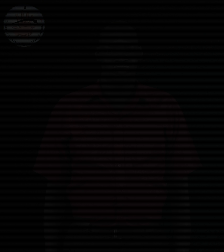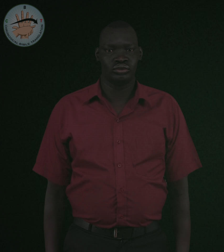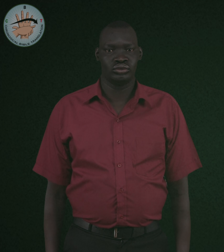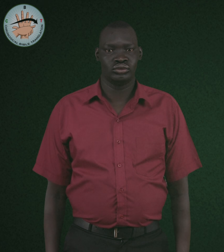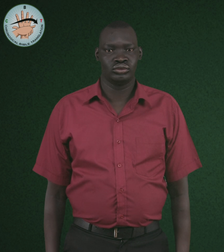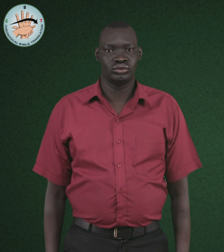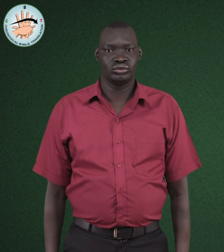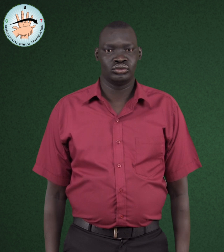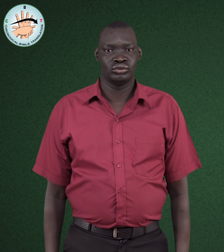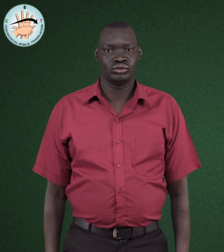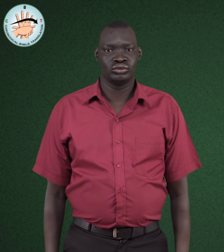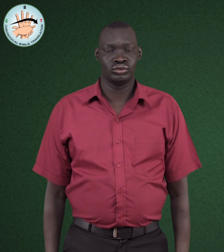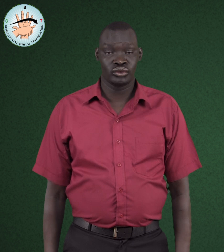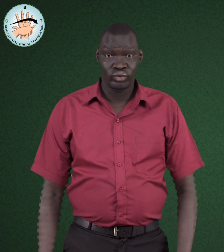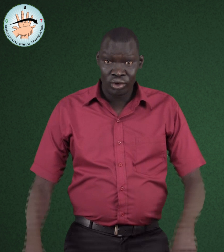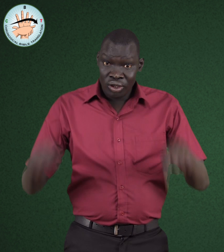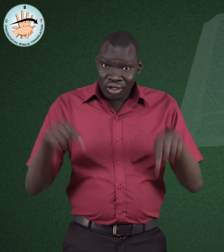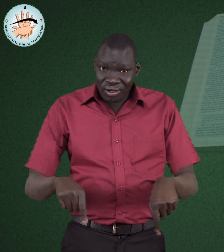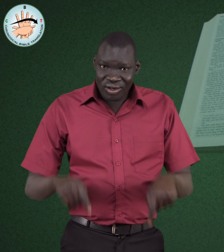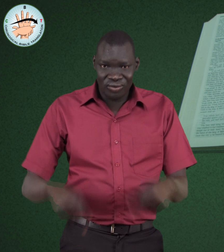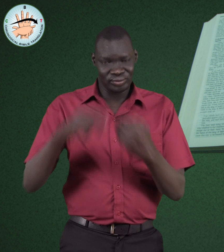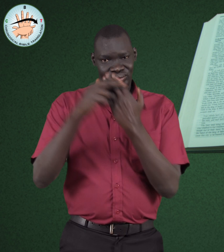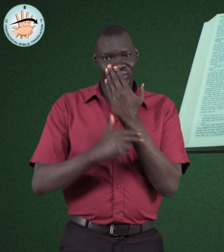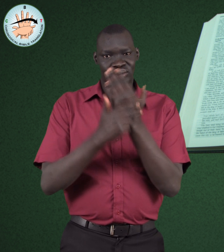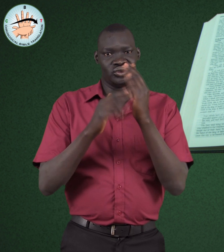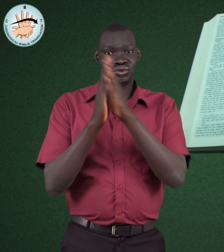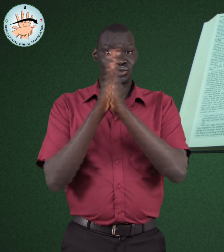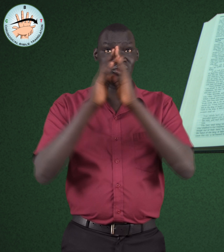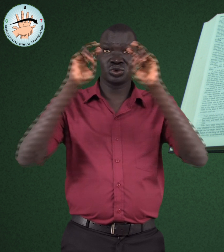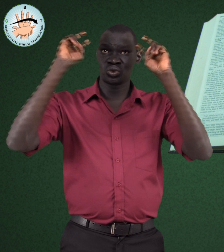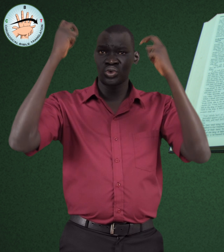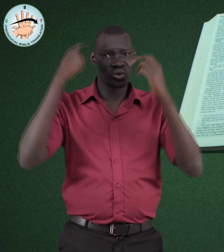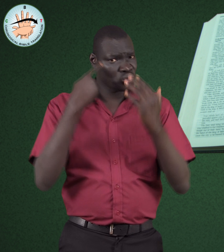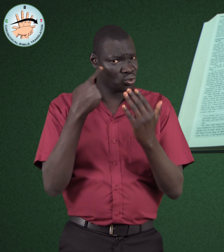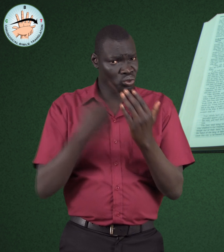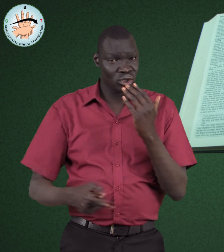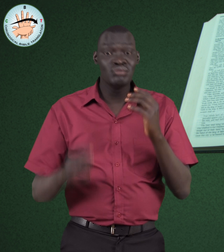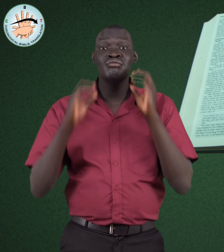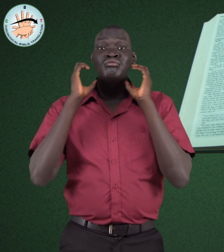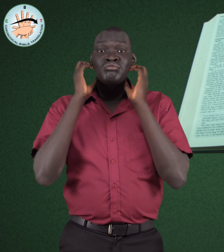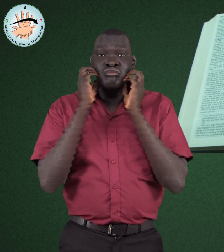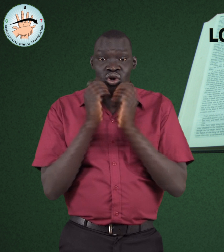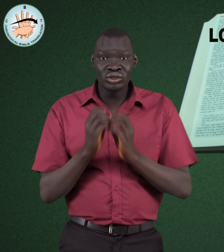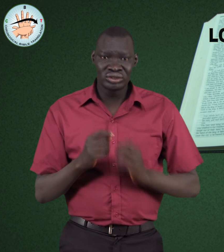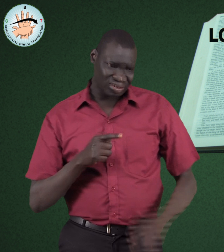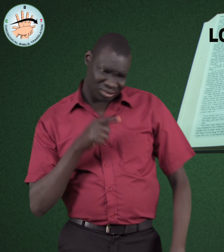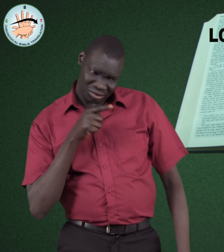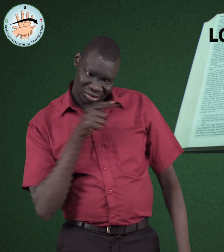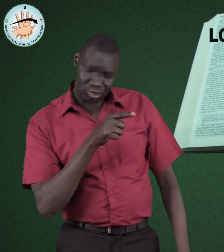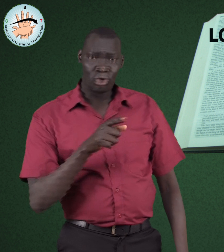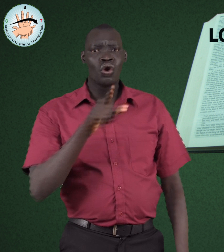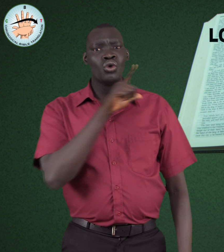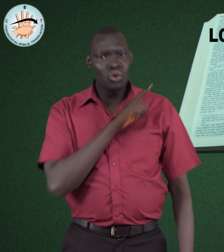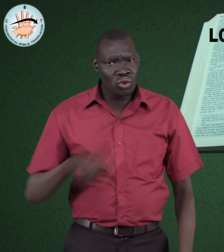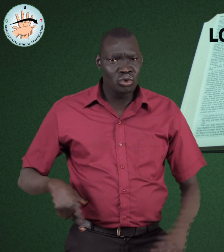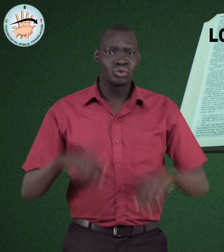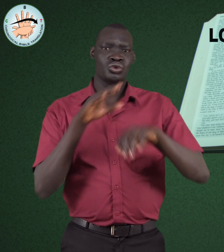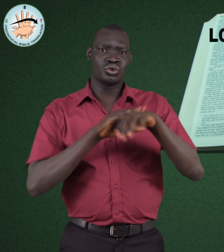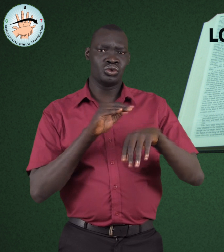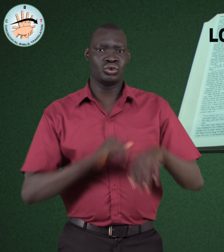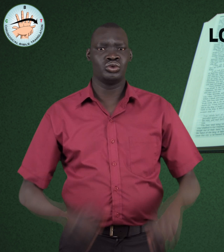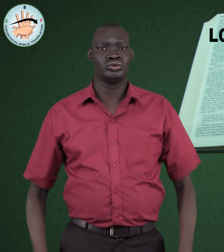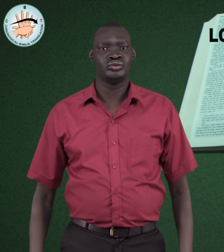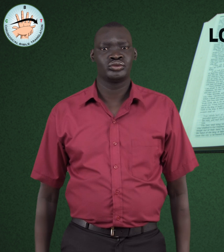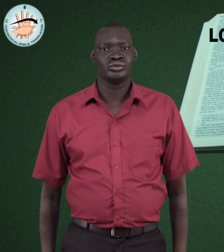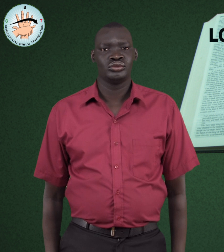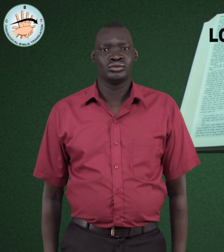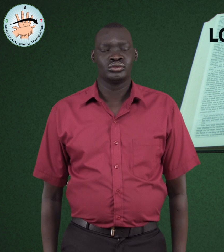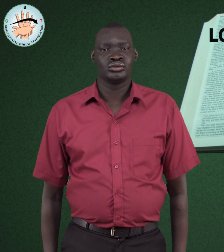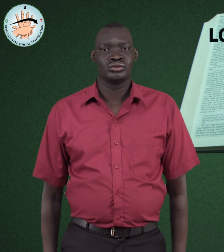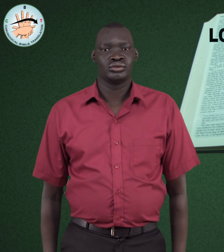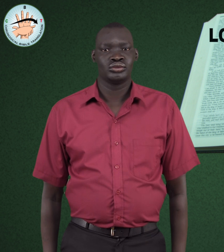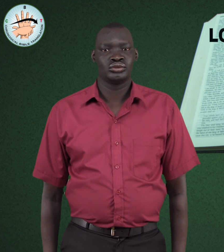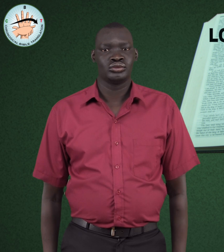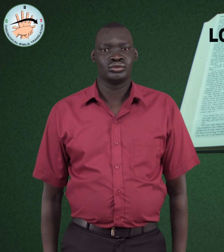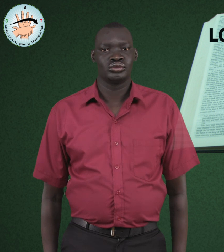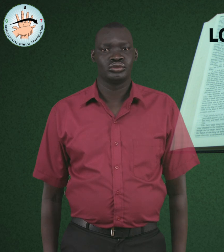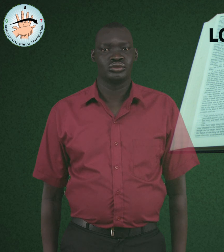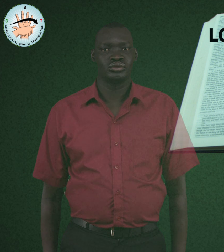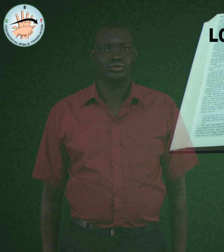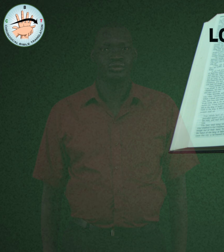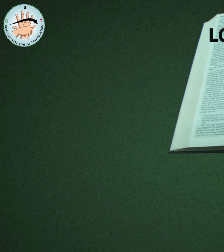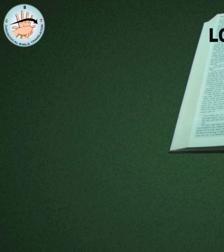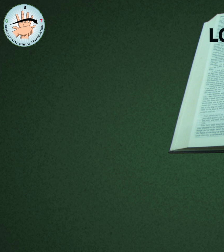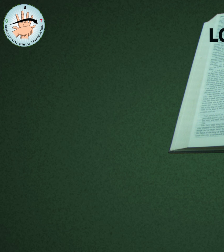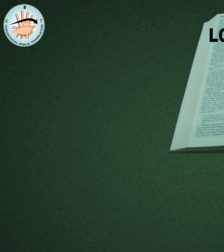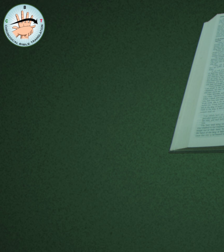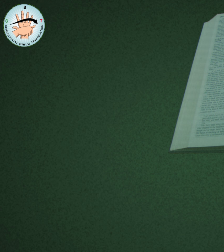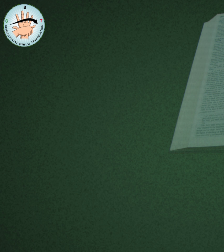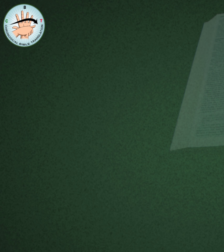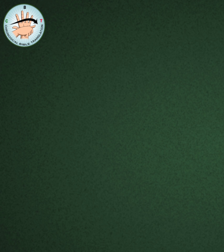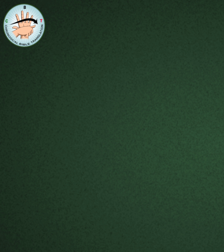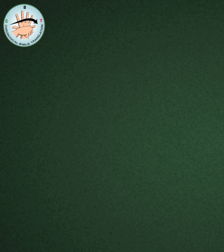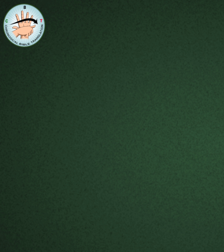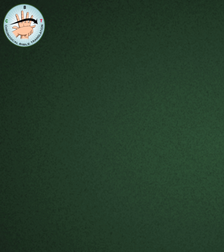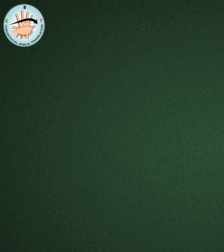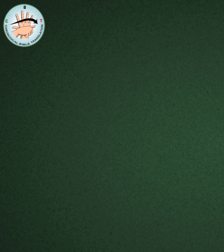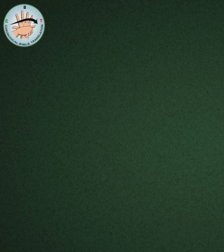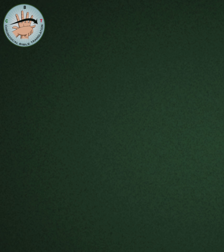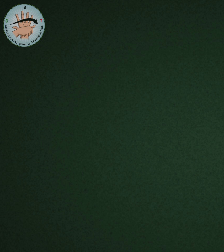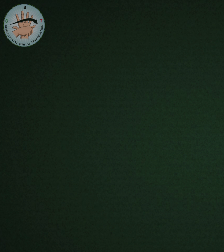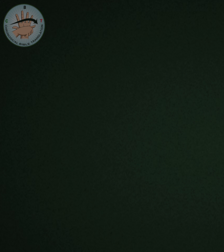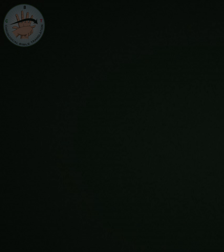Lord calls Moses